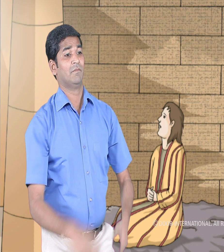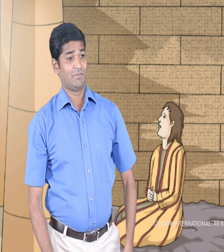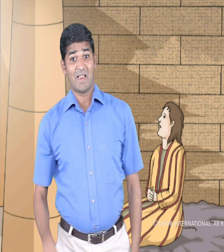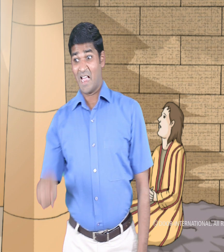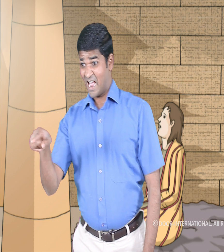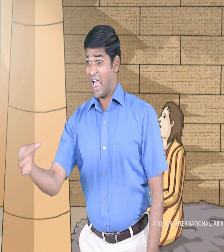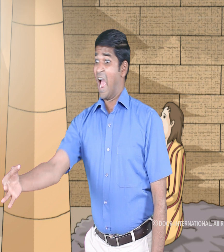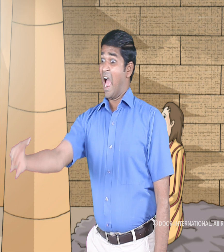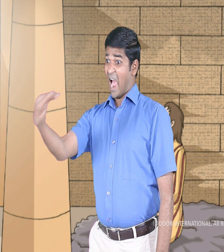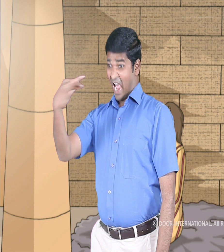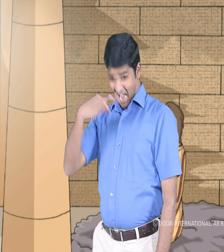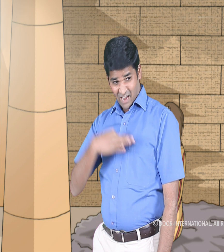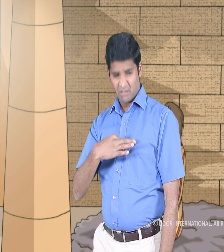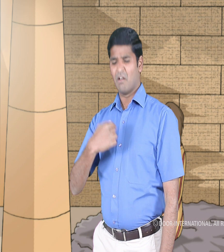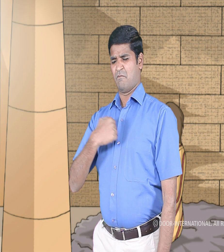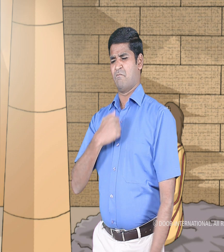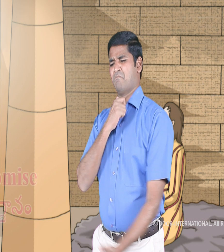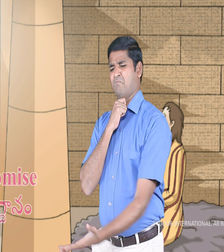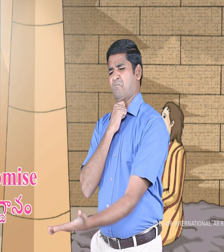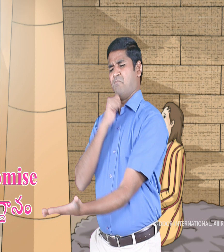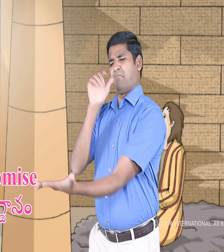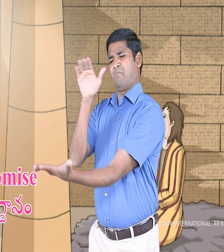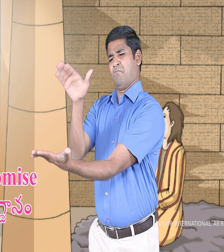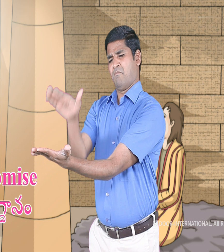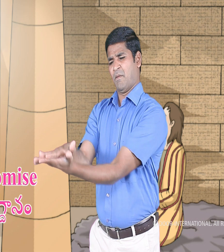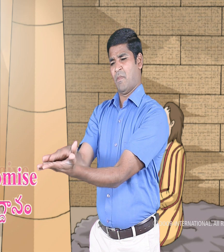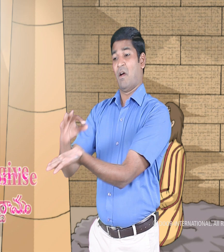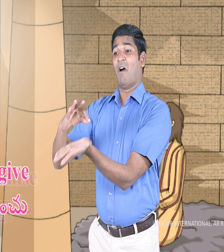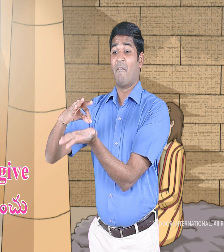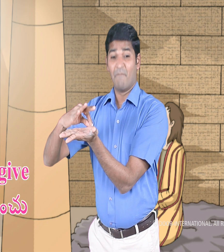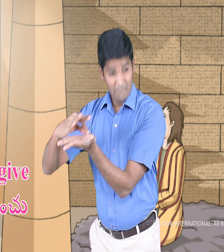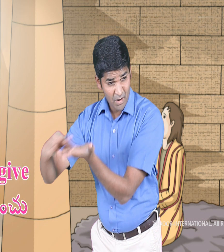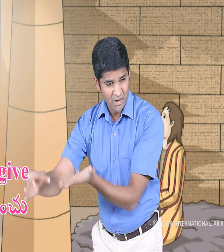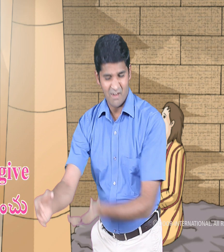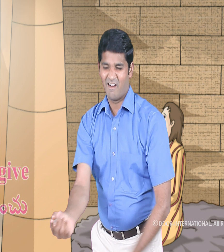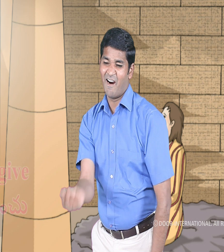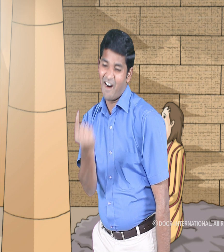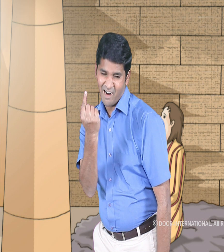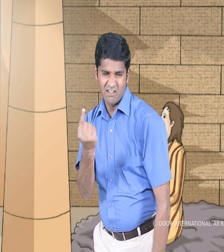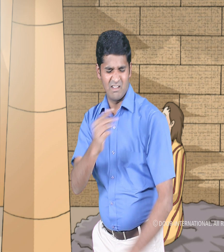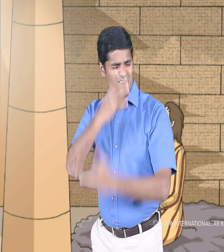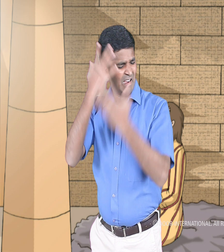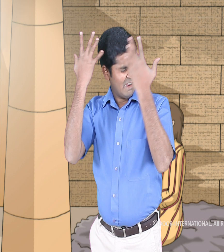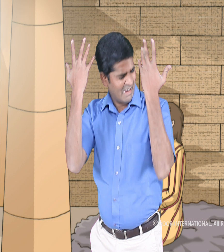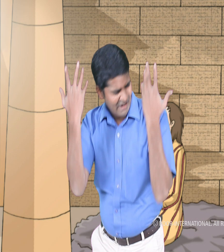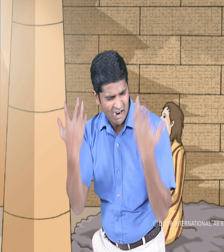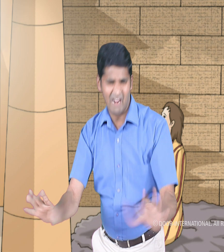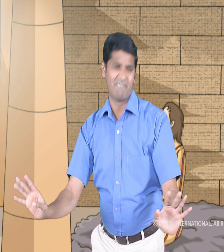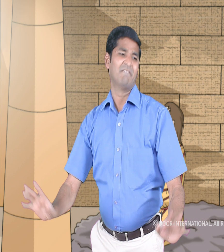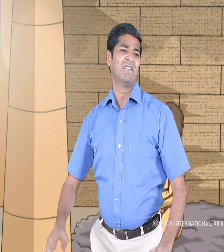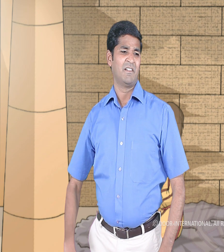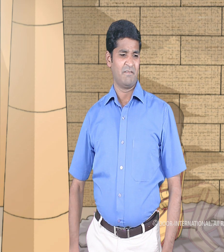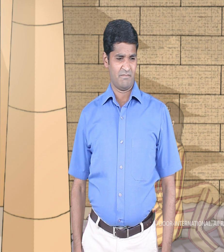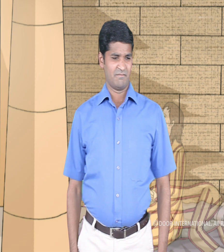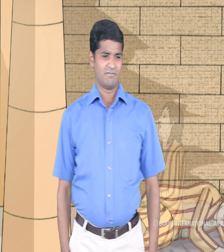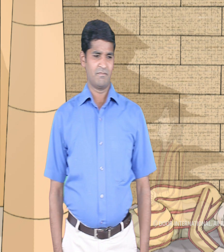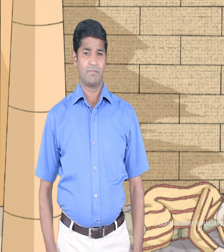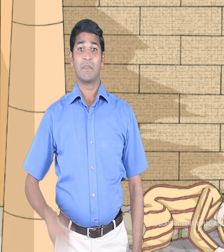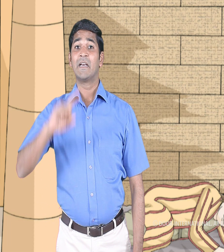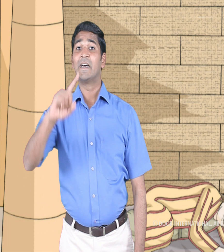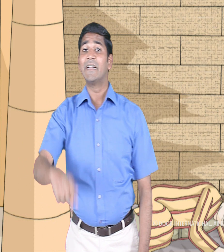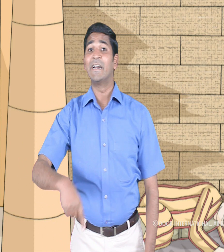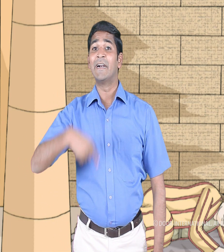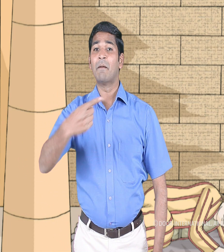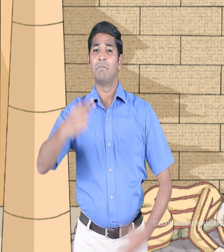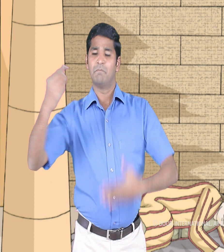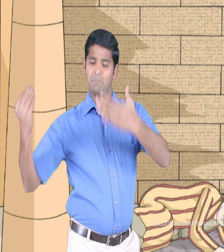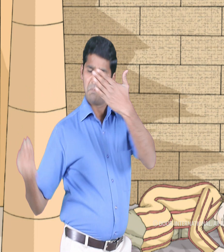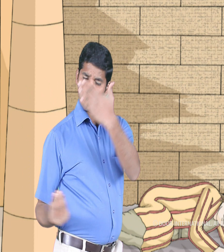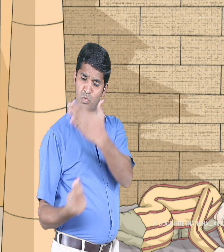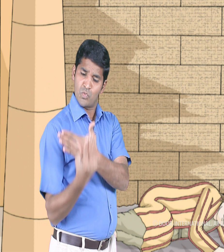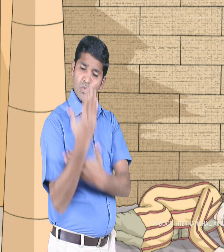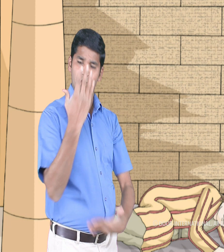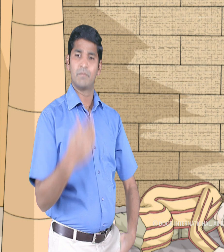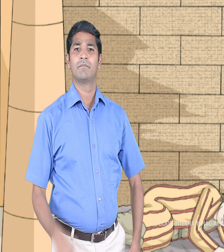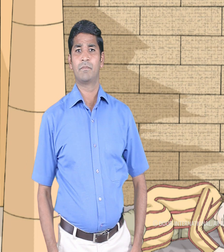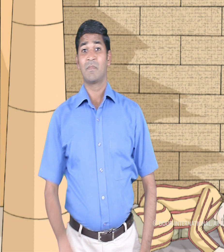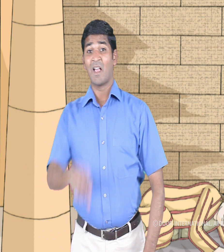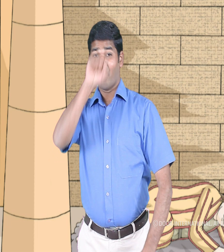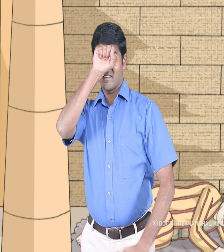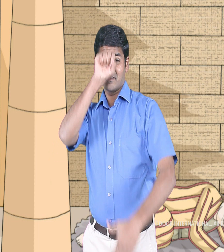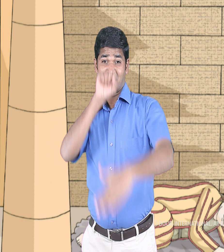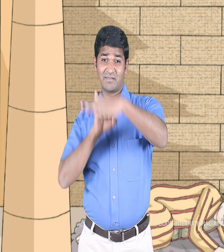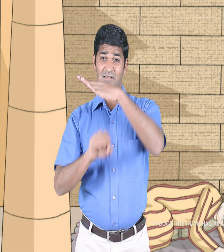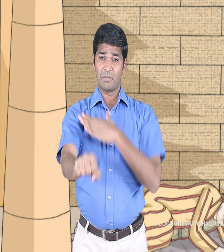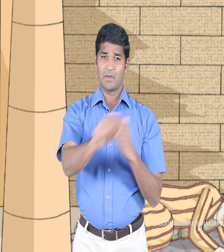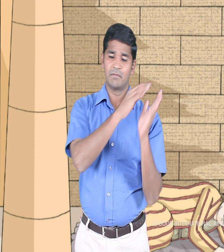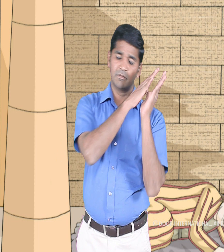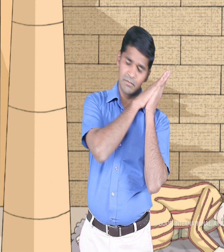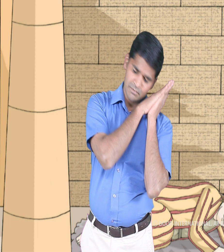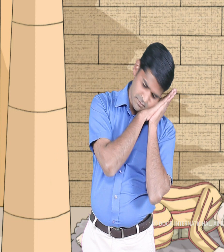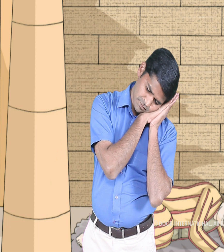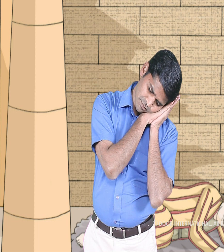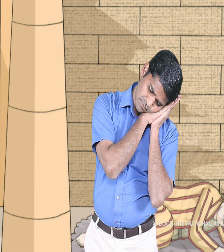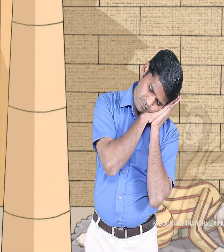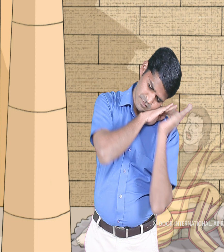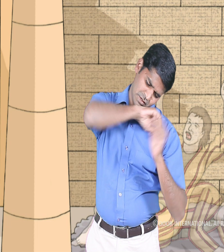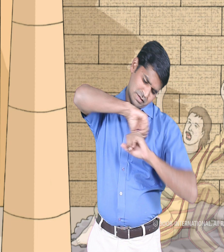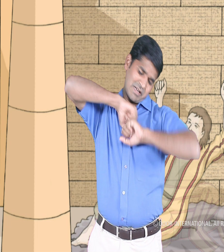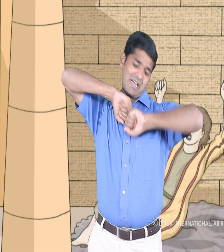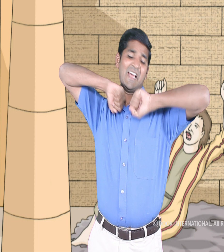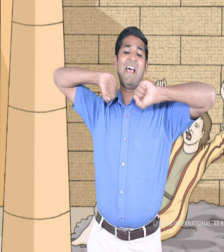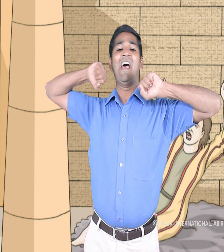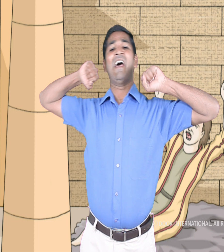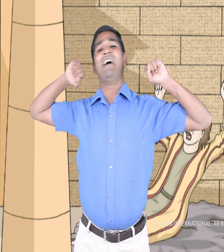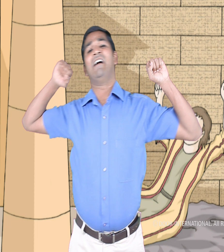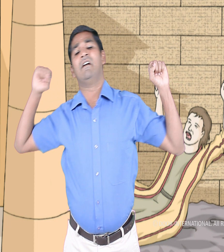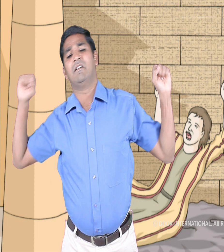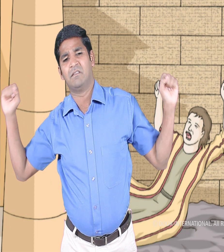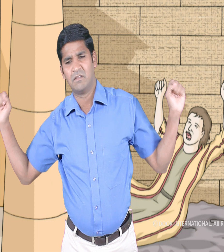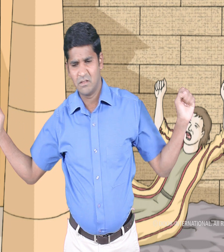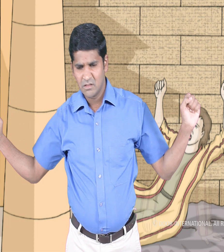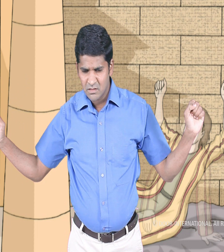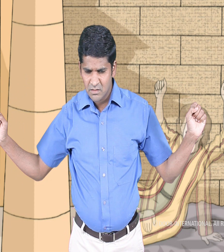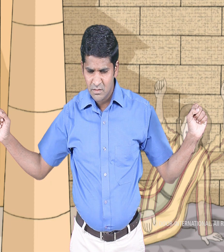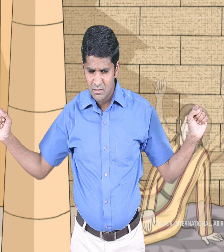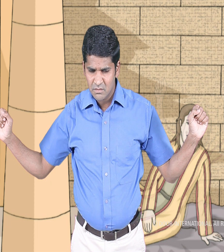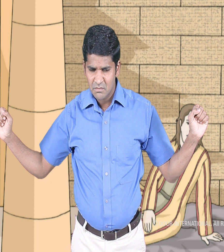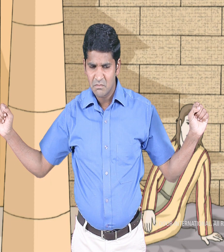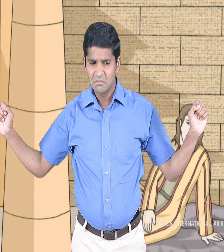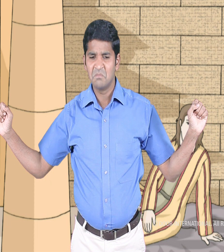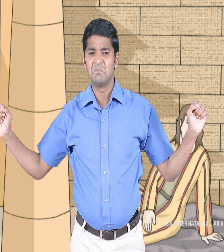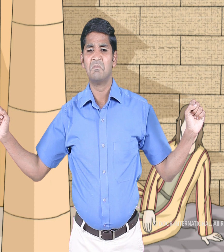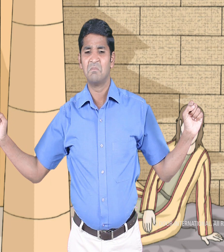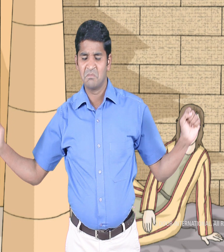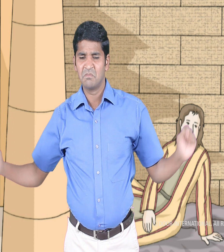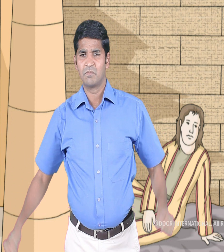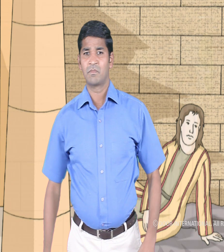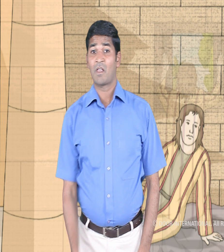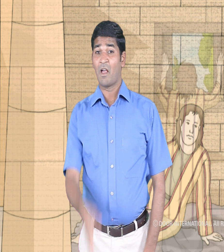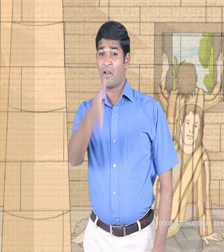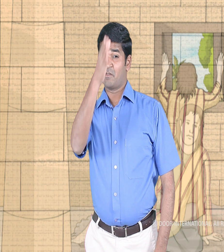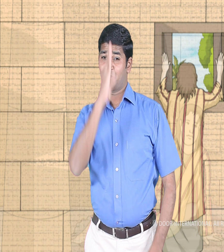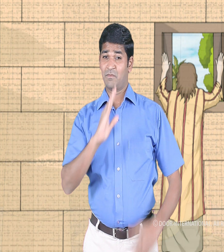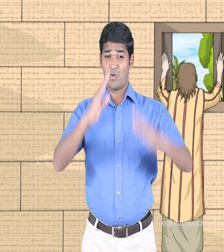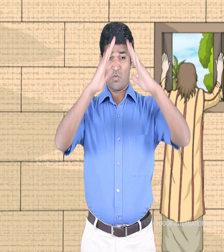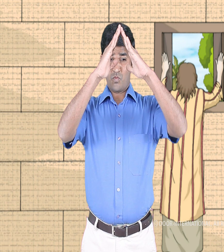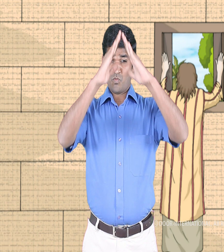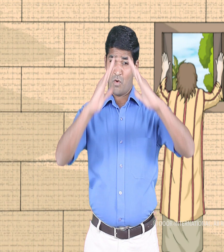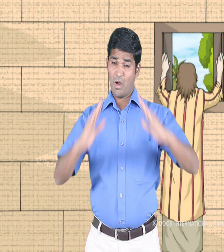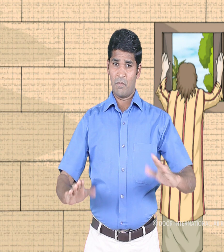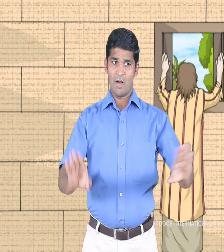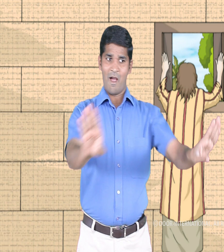Therefore I have sworn to the house of Eli, ‘The iniquity of Eli’s house shall never be atoned for by sacrifice or offering.’” Samuel lay down until the morning;